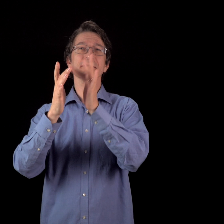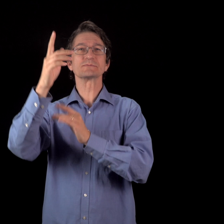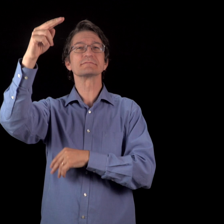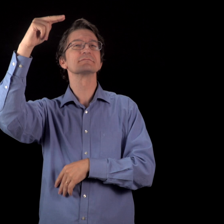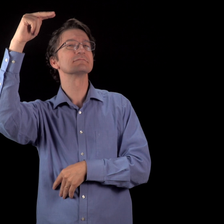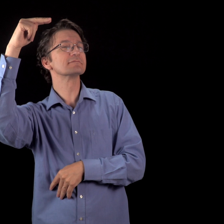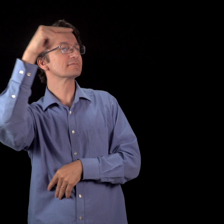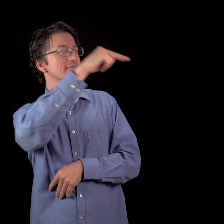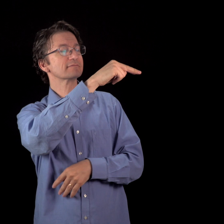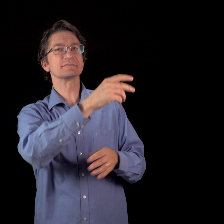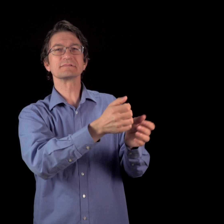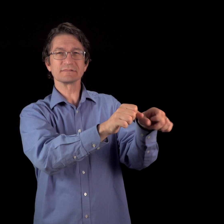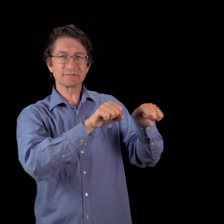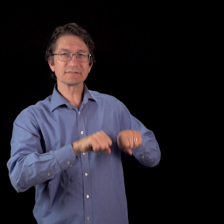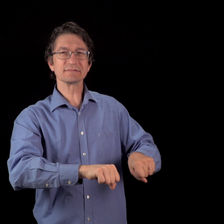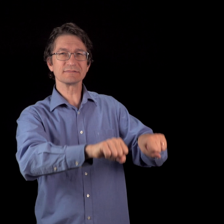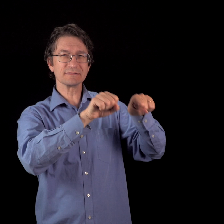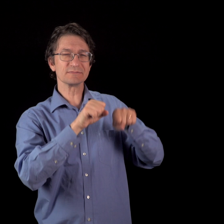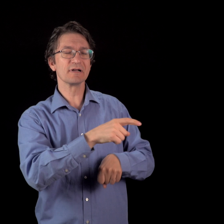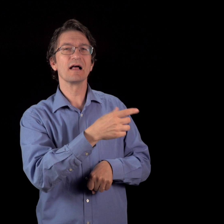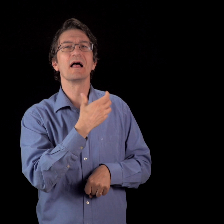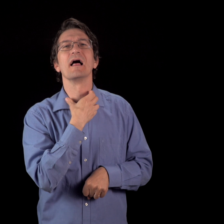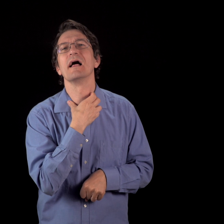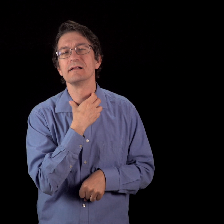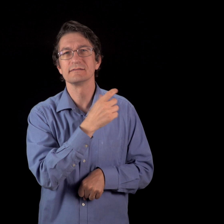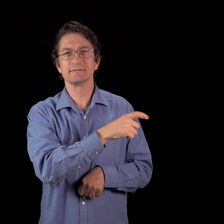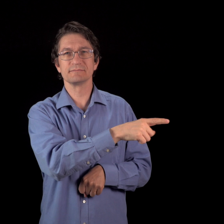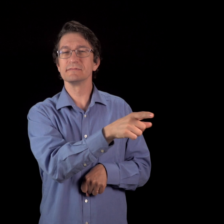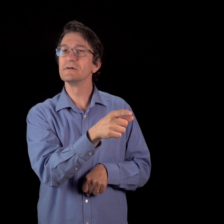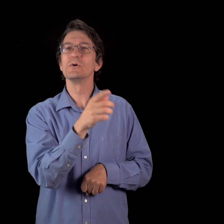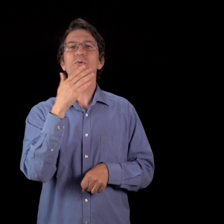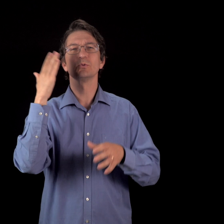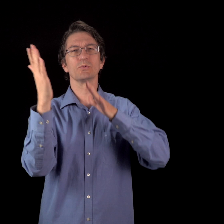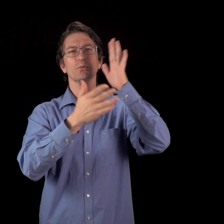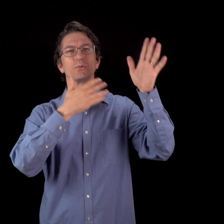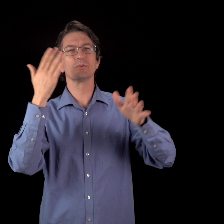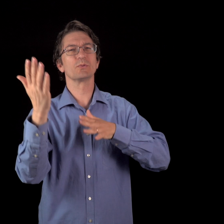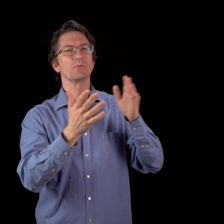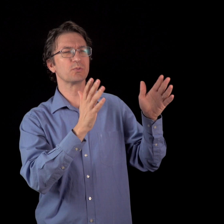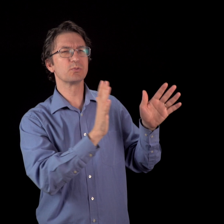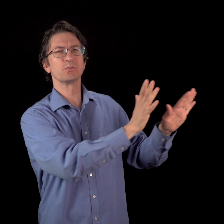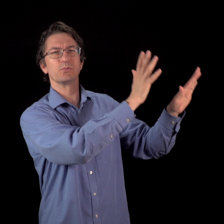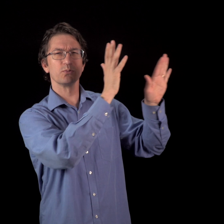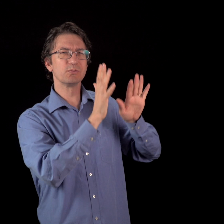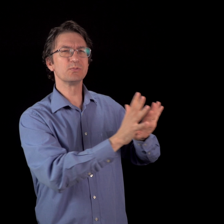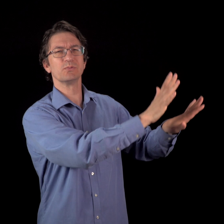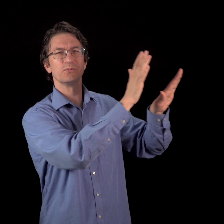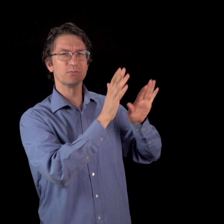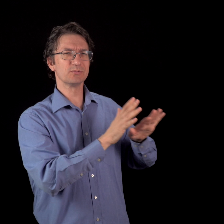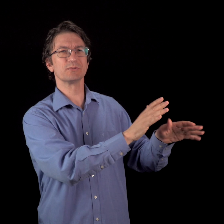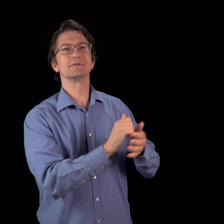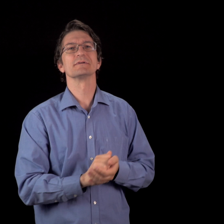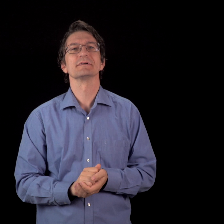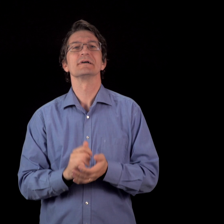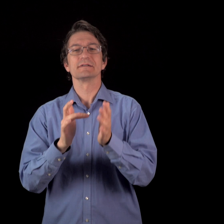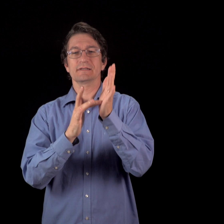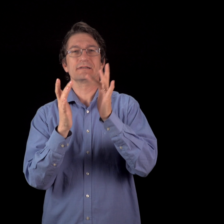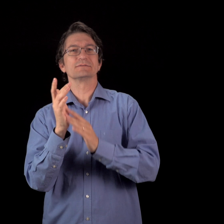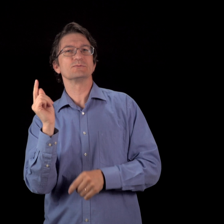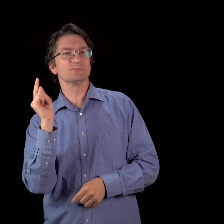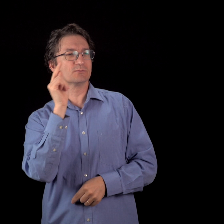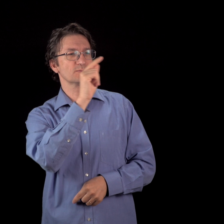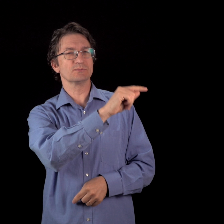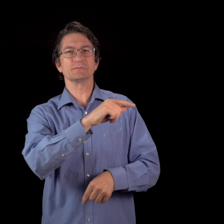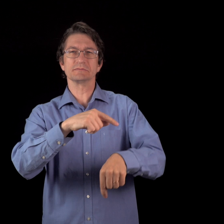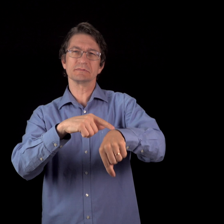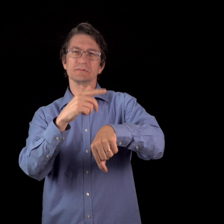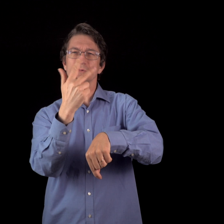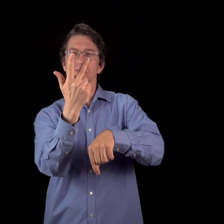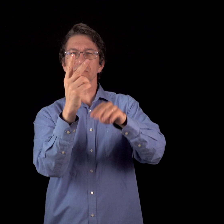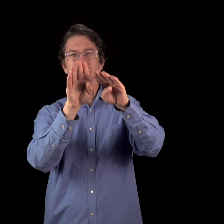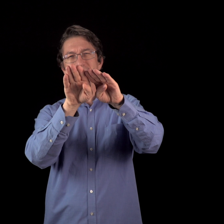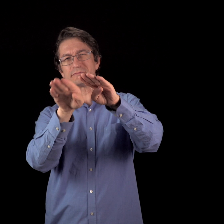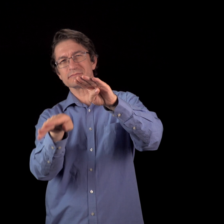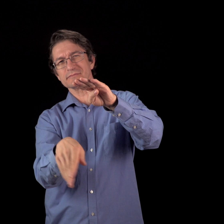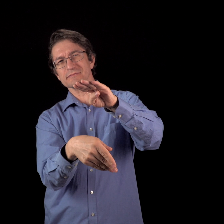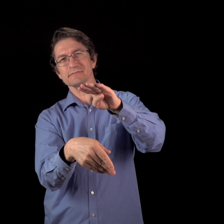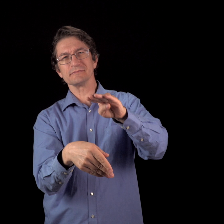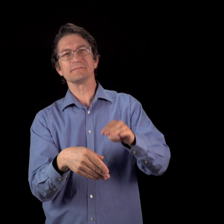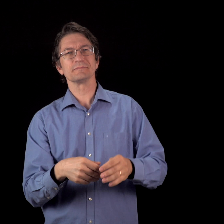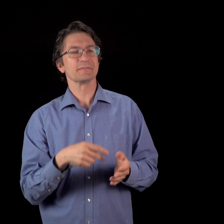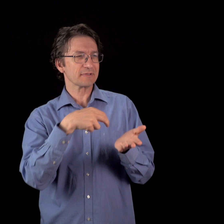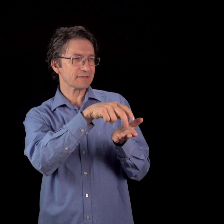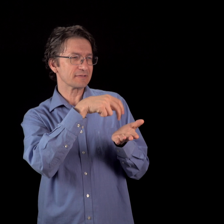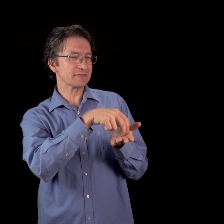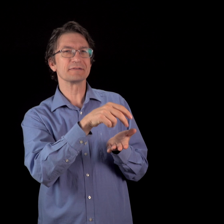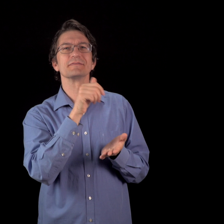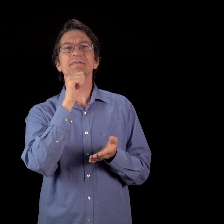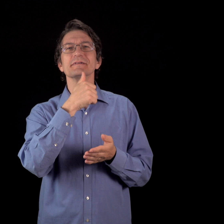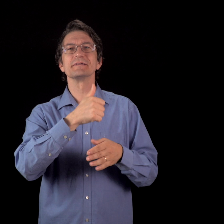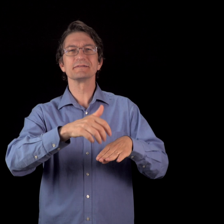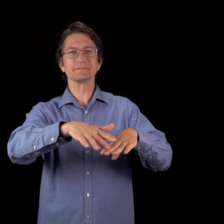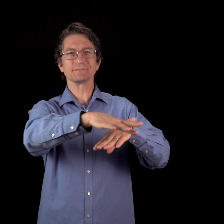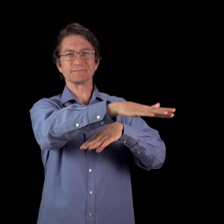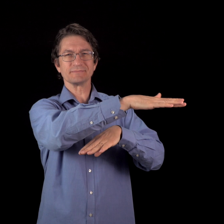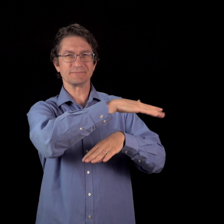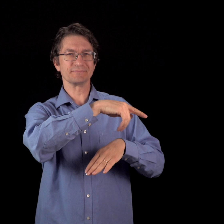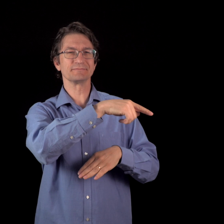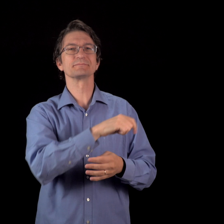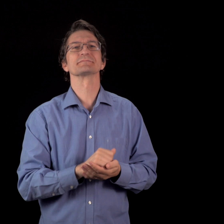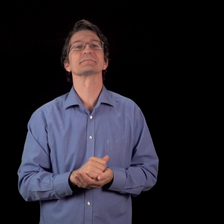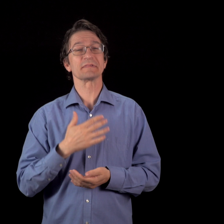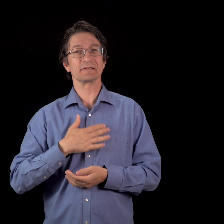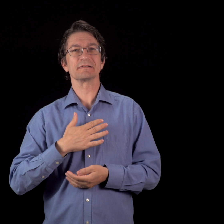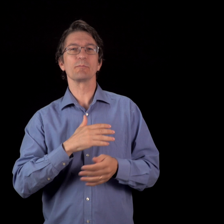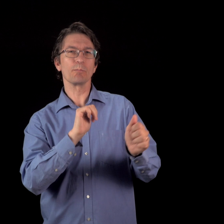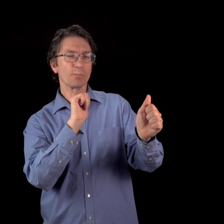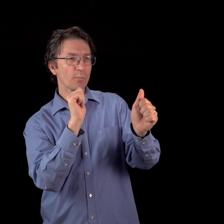About the fourth watch of the night, Jesus went out to them, walking on the sea.